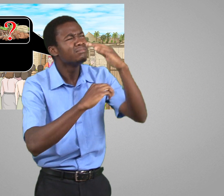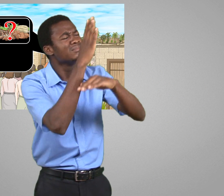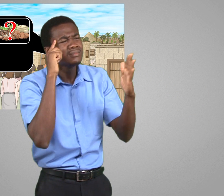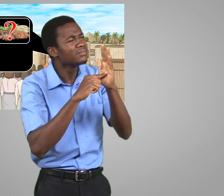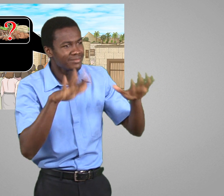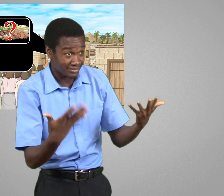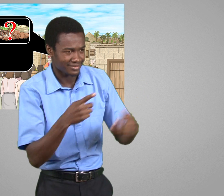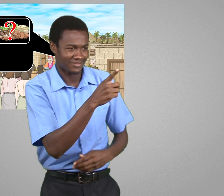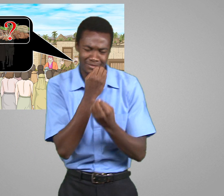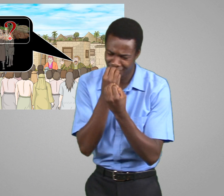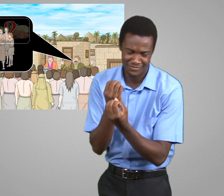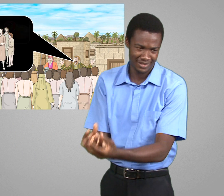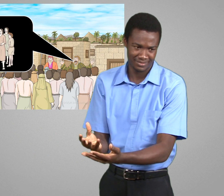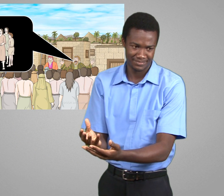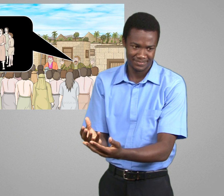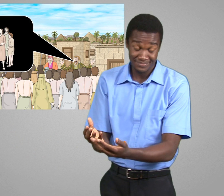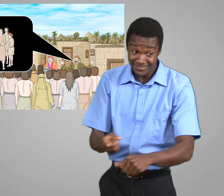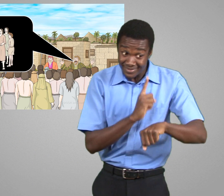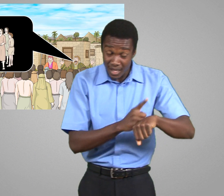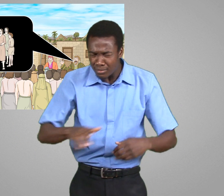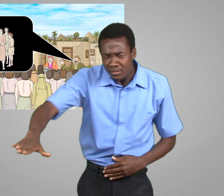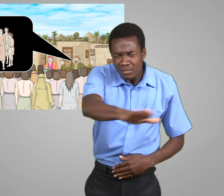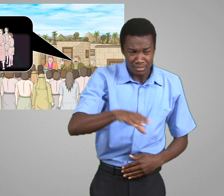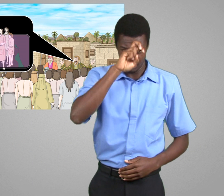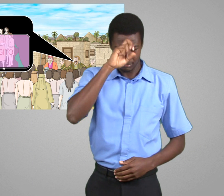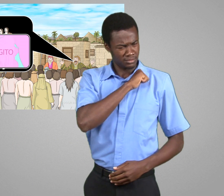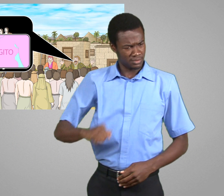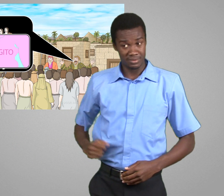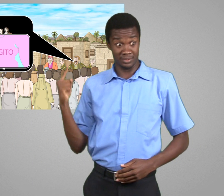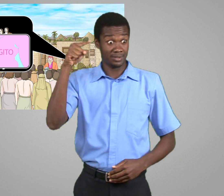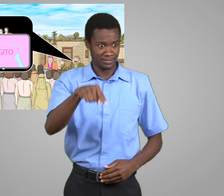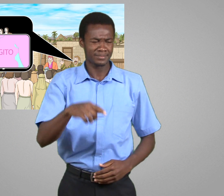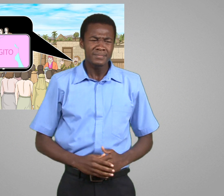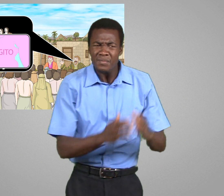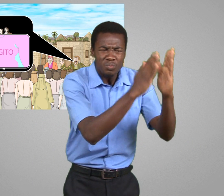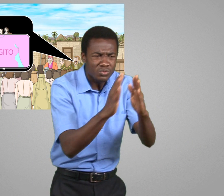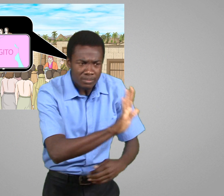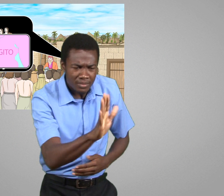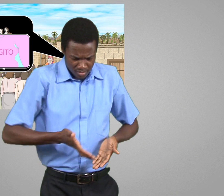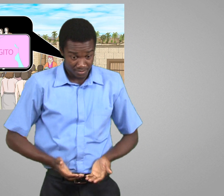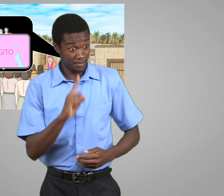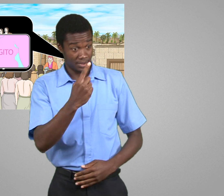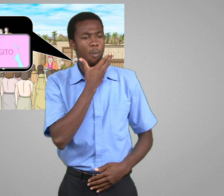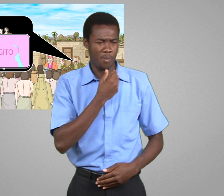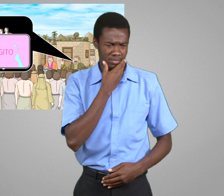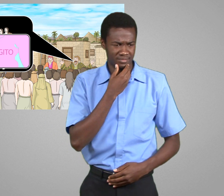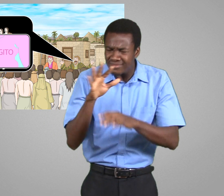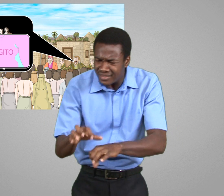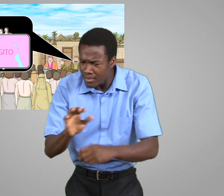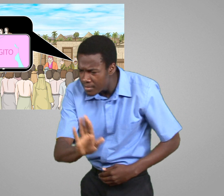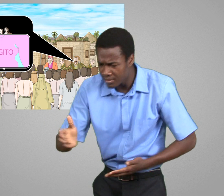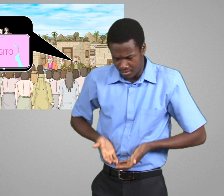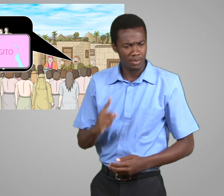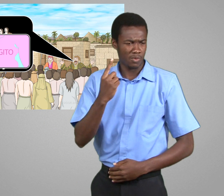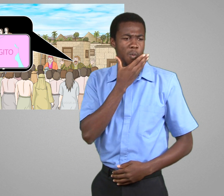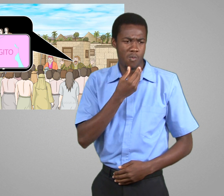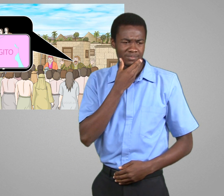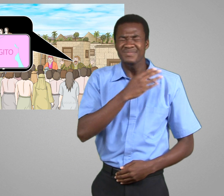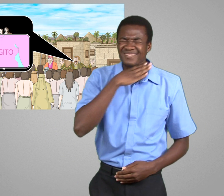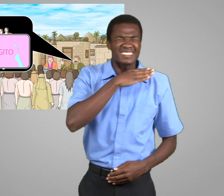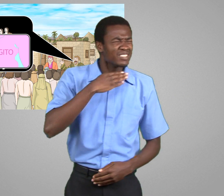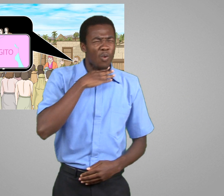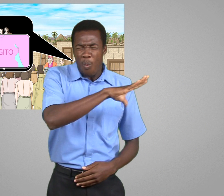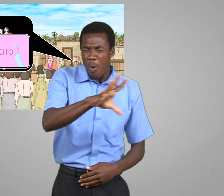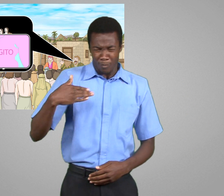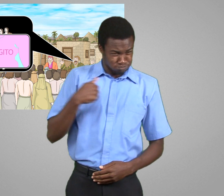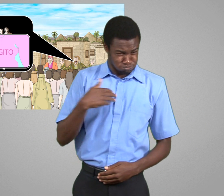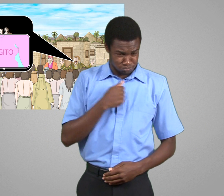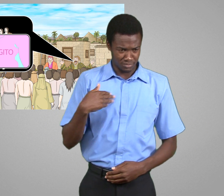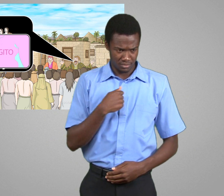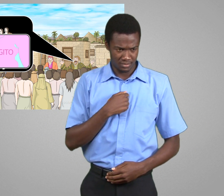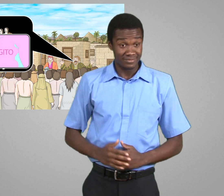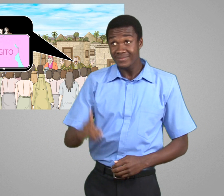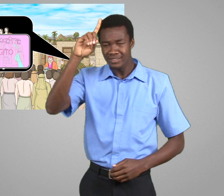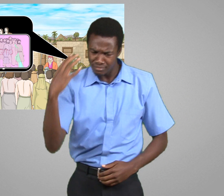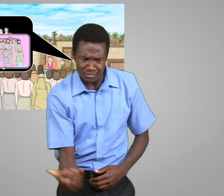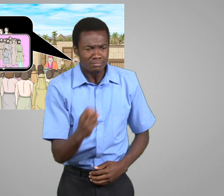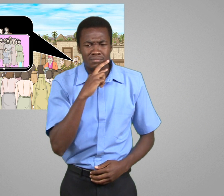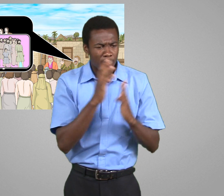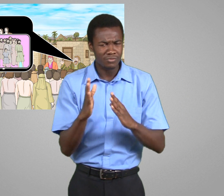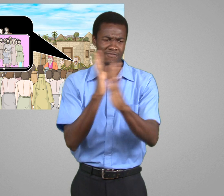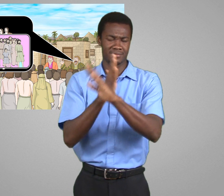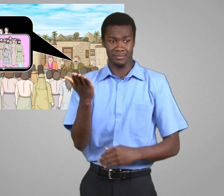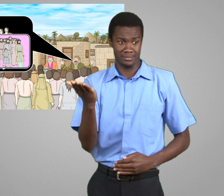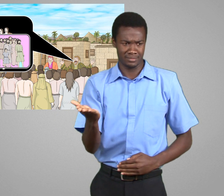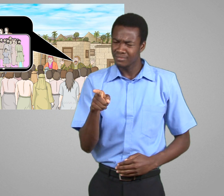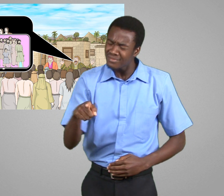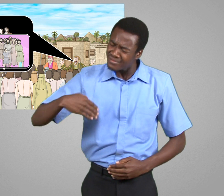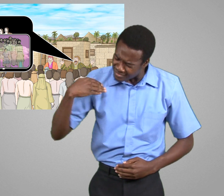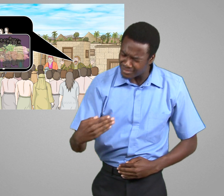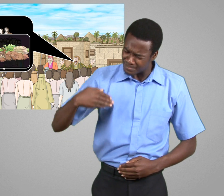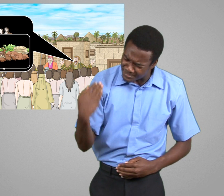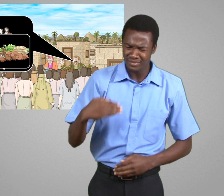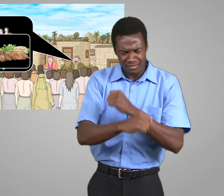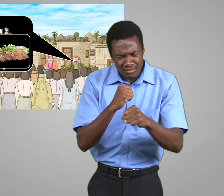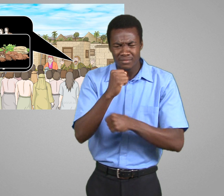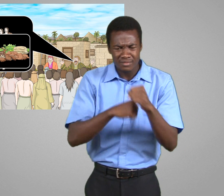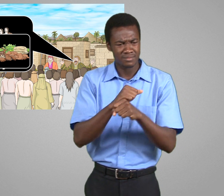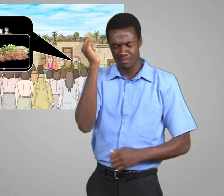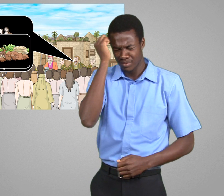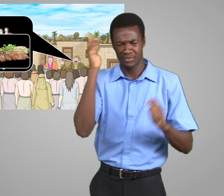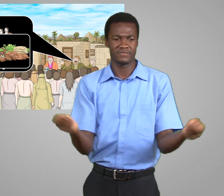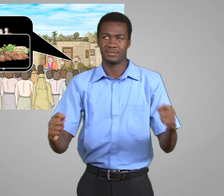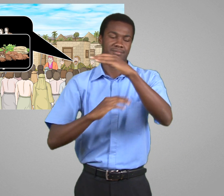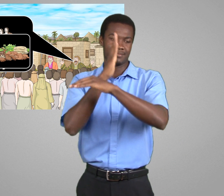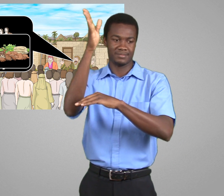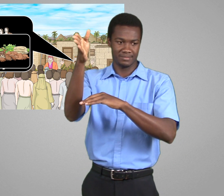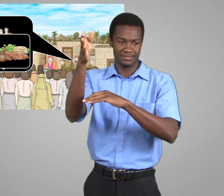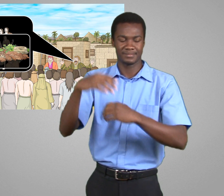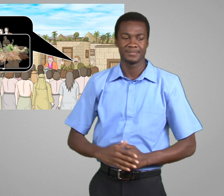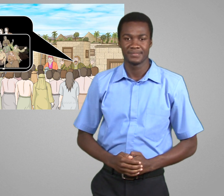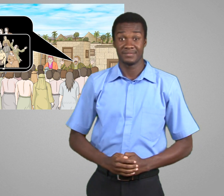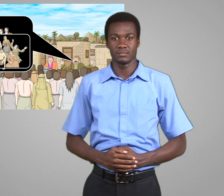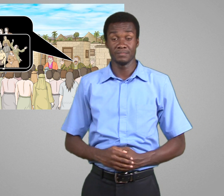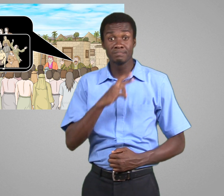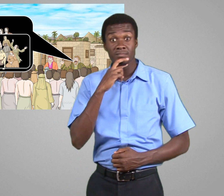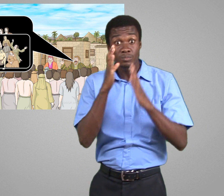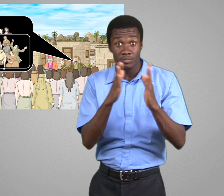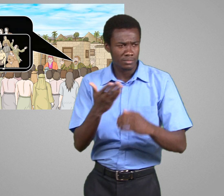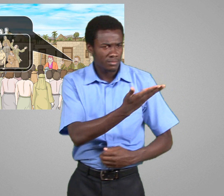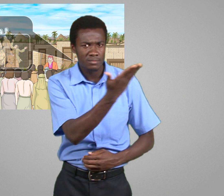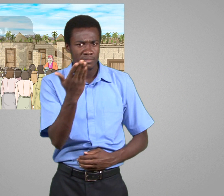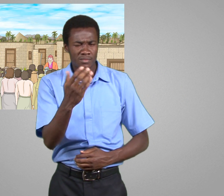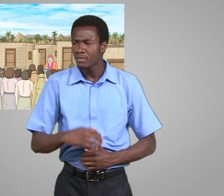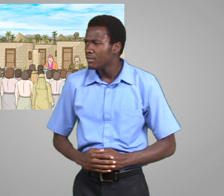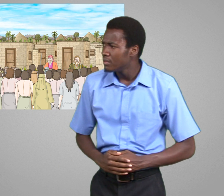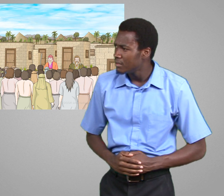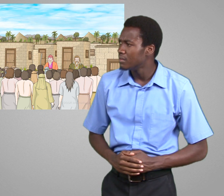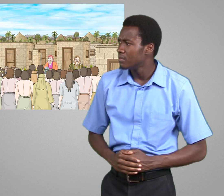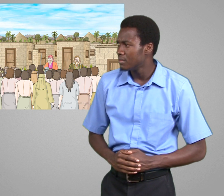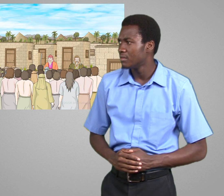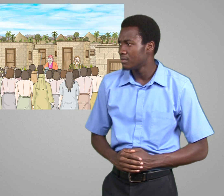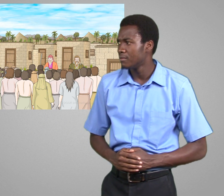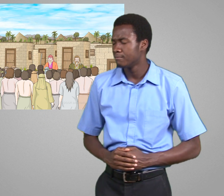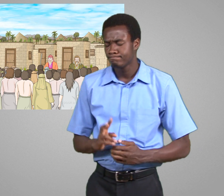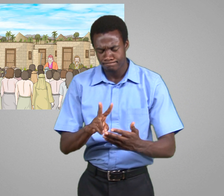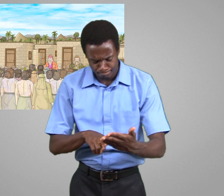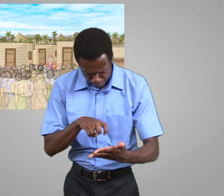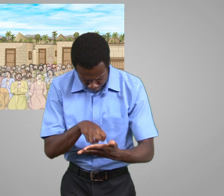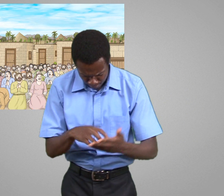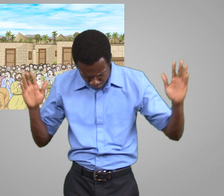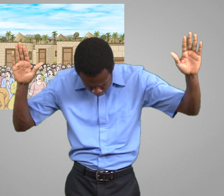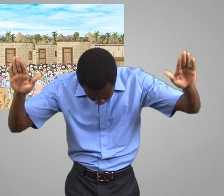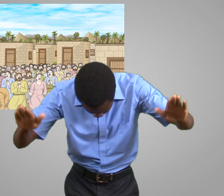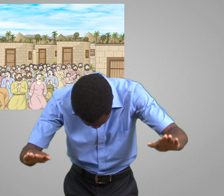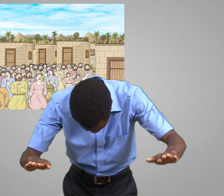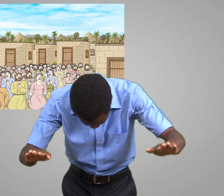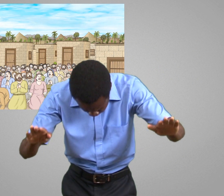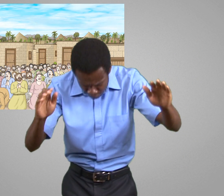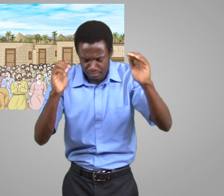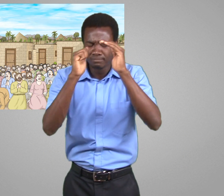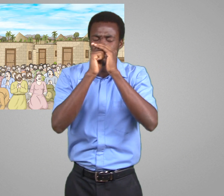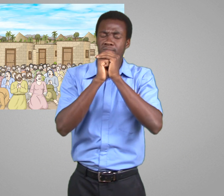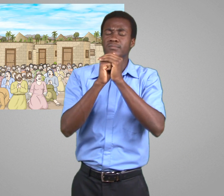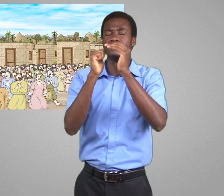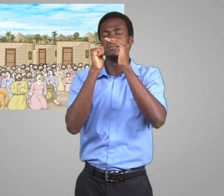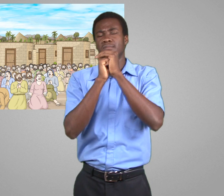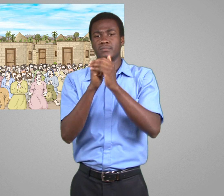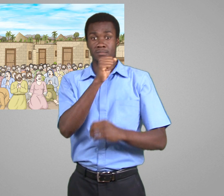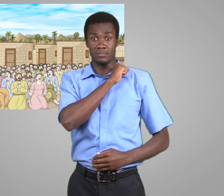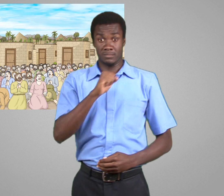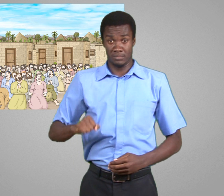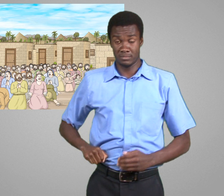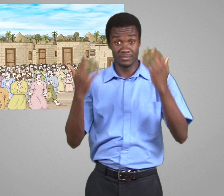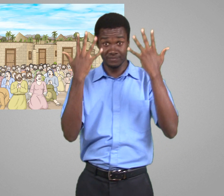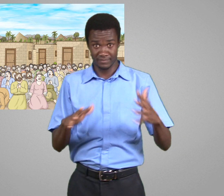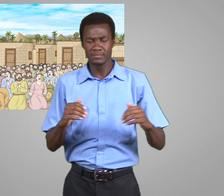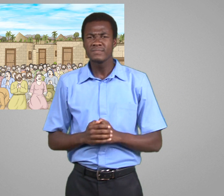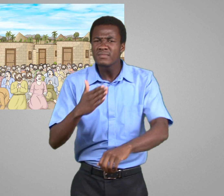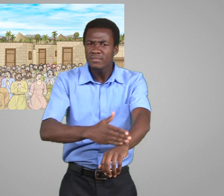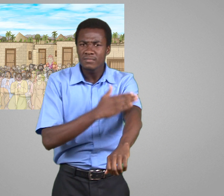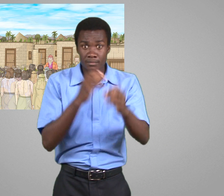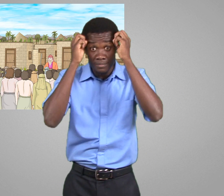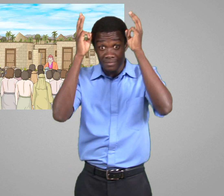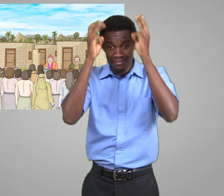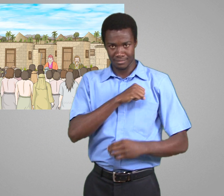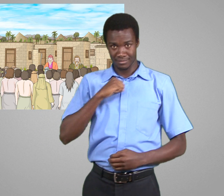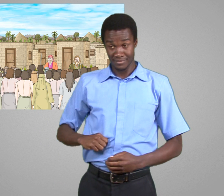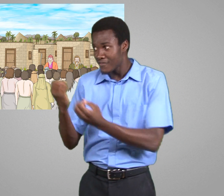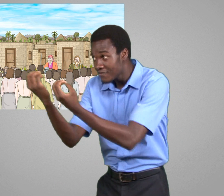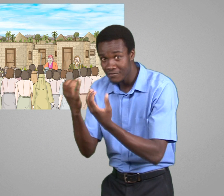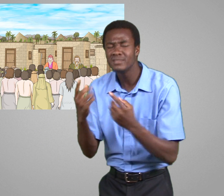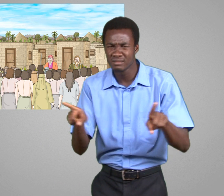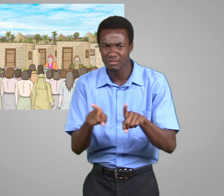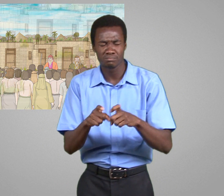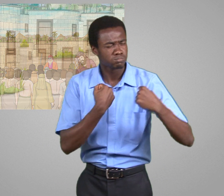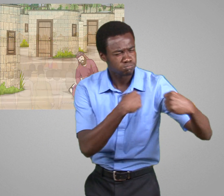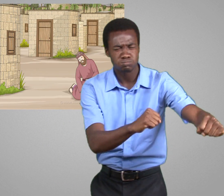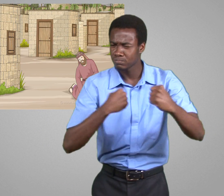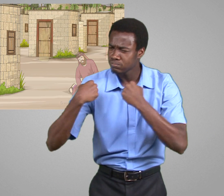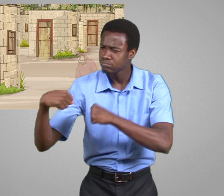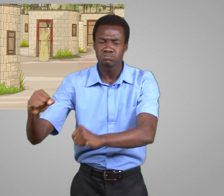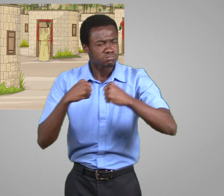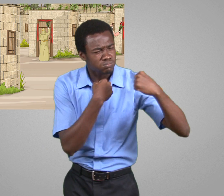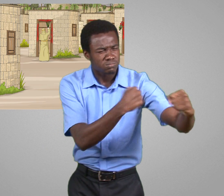you are to reply, ‘It is the Passover sacrifice to the LORD, who passed over the houses of the Israelites in Egypt when He struck down the Egyptians and spared our homes.’” Then the people bowed down and worshiped.